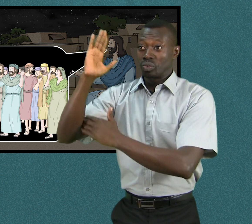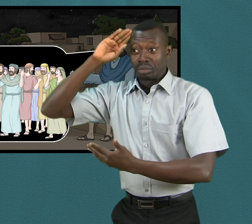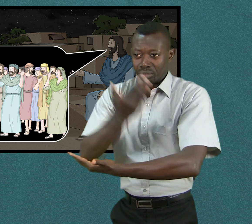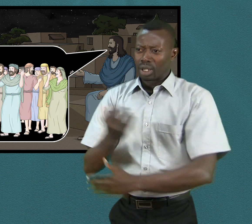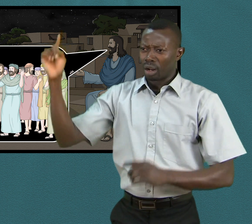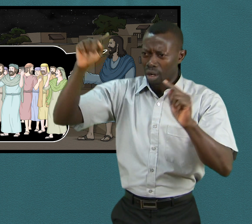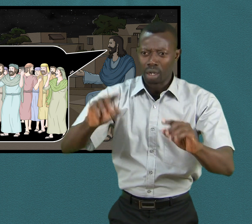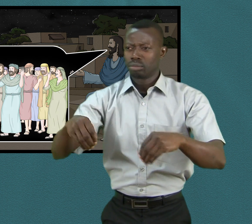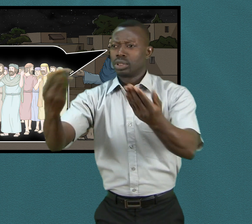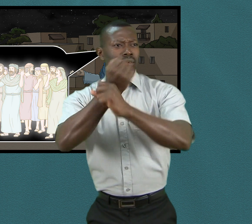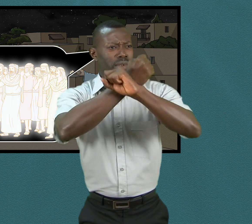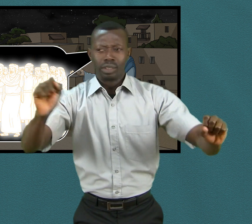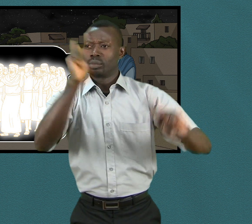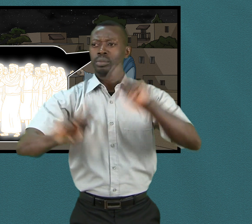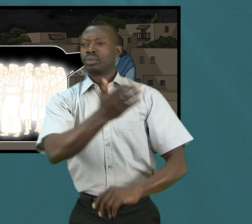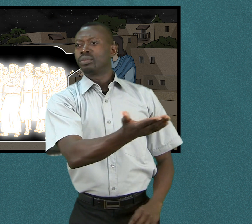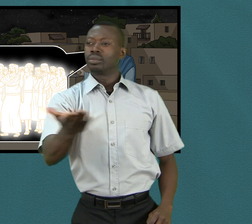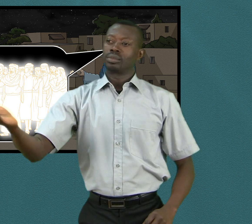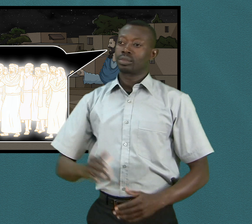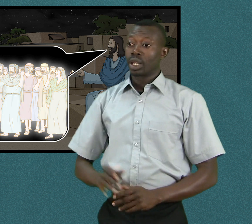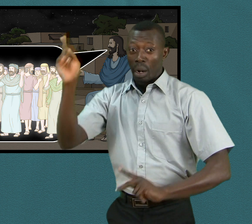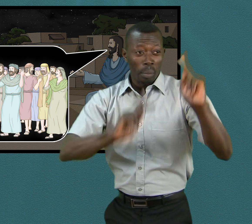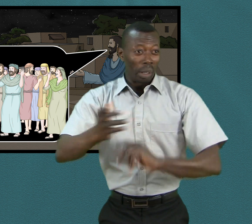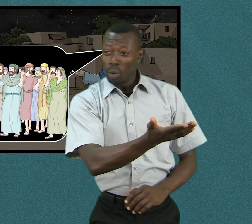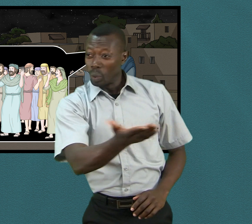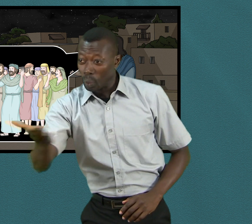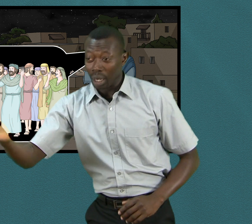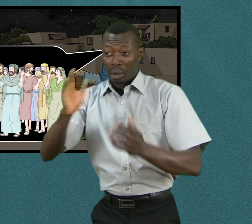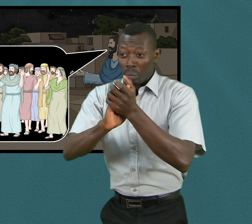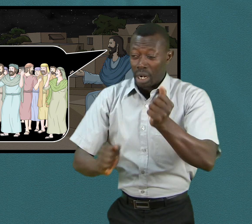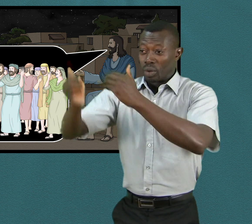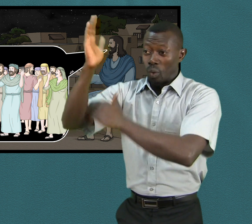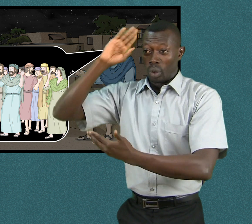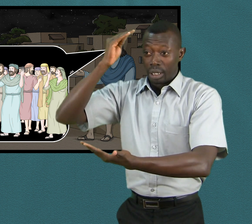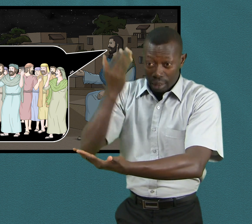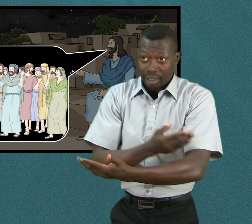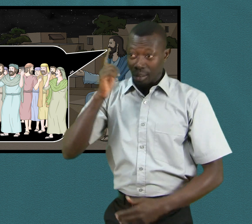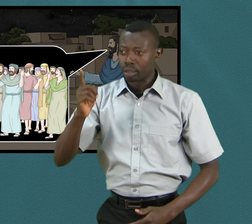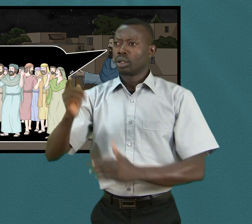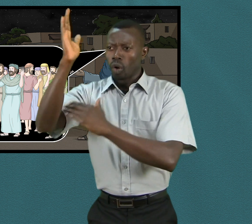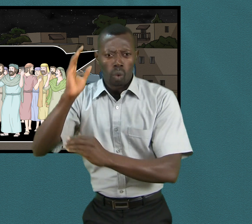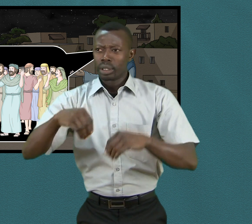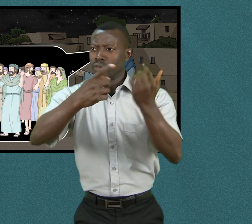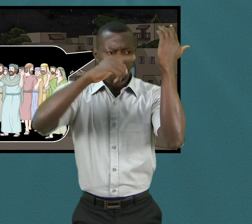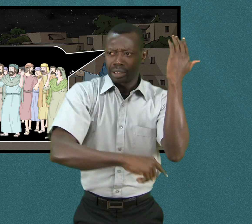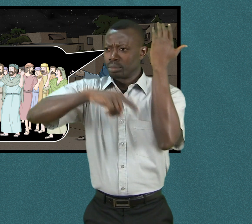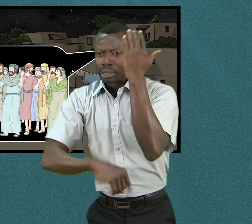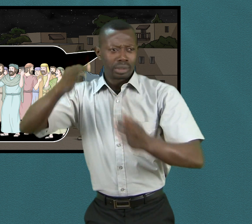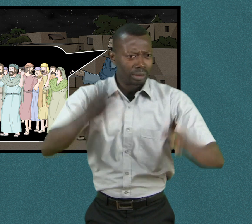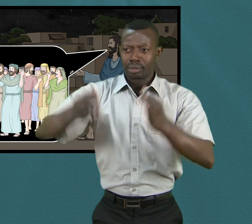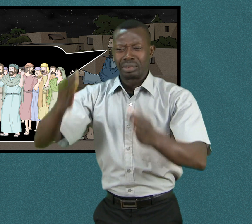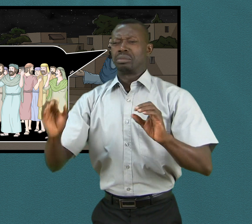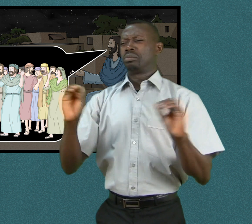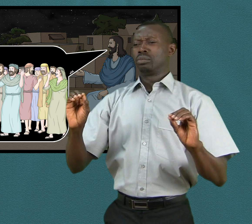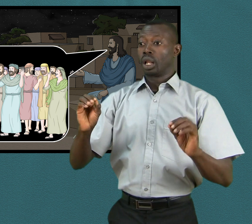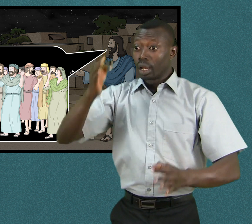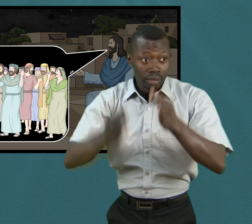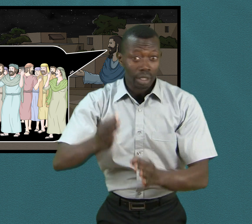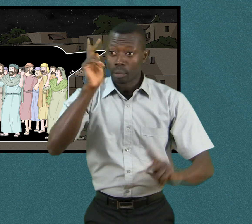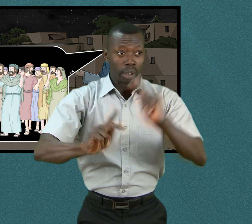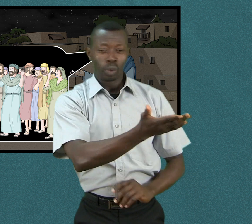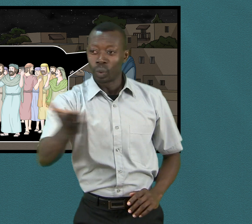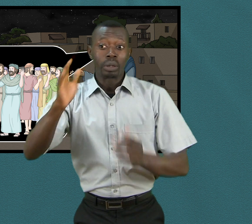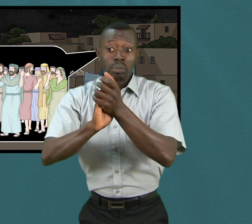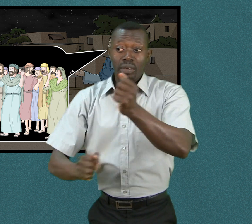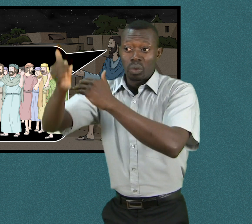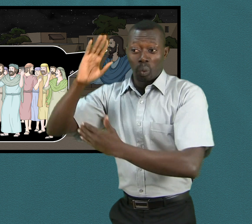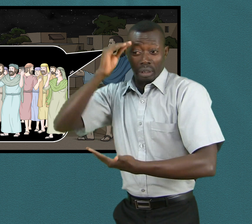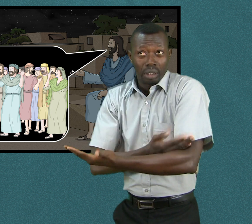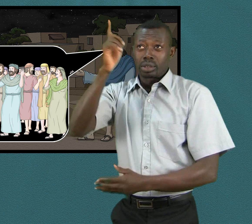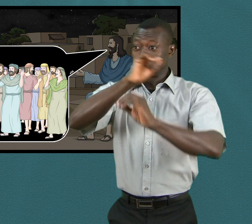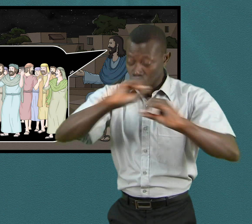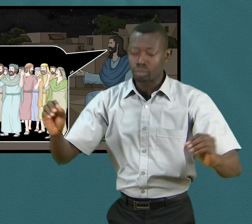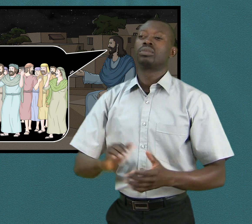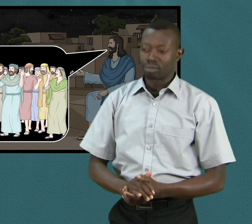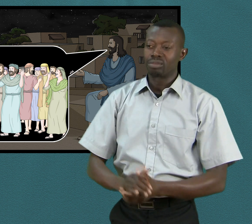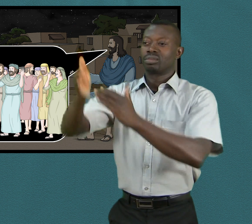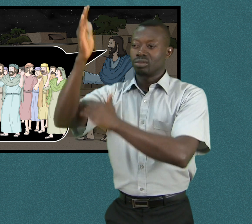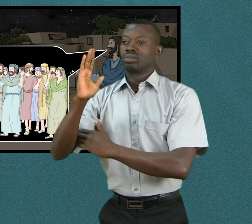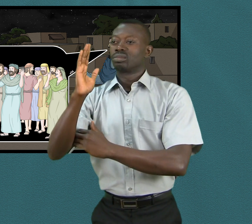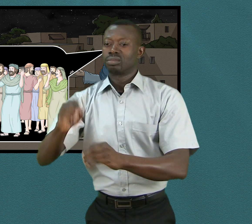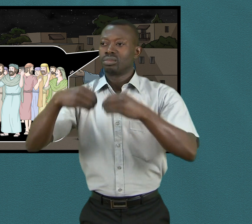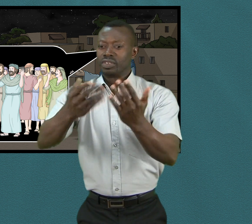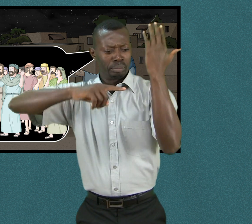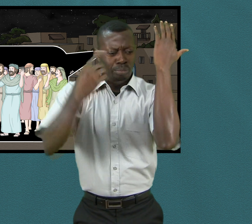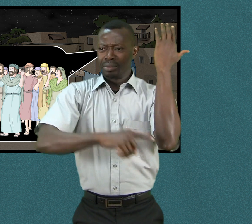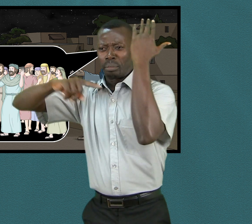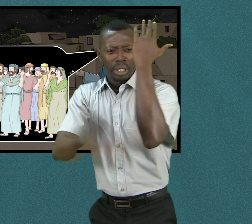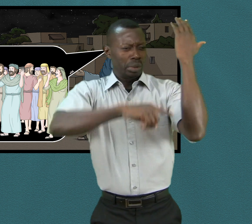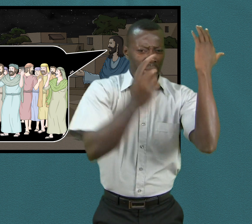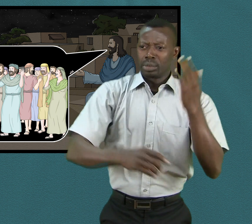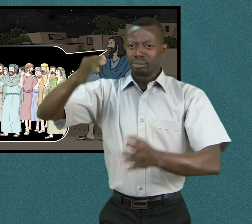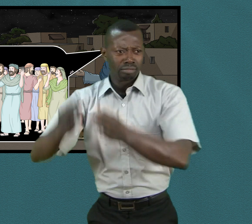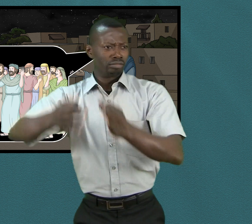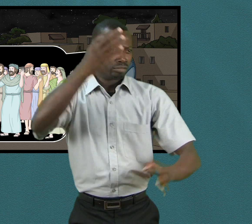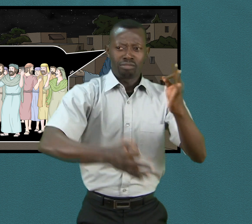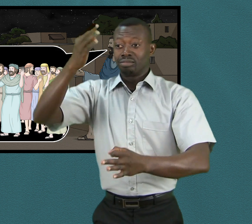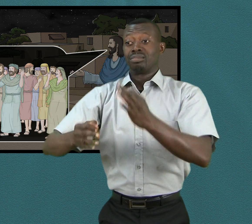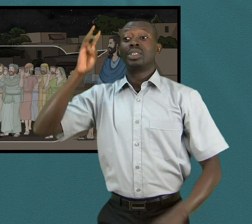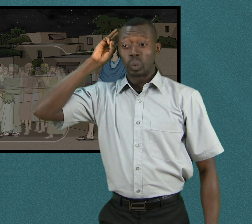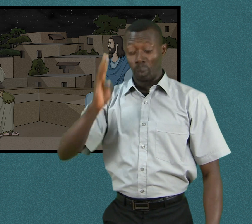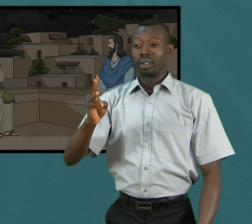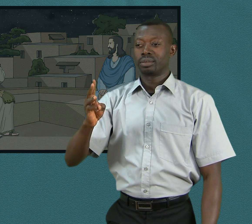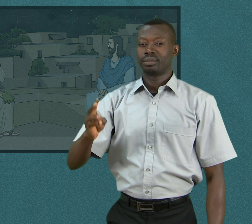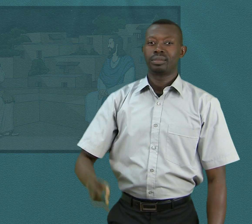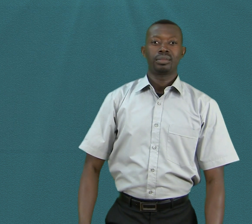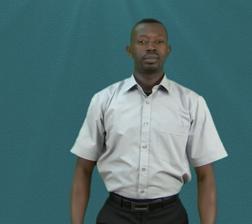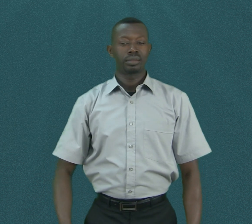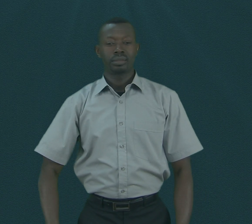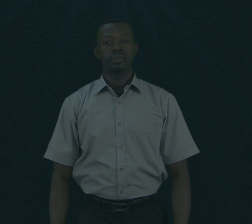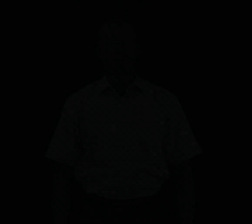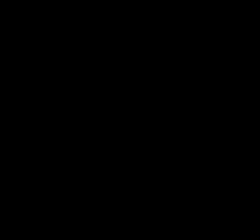Whoever believes in Him is not condemned, but whoever does not believe has already been condemned, because he has not believed in the name of God’s one and only Son.